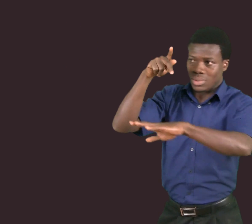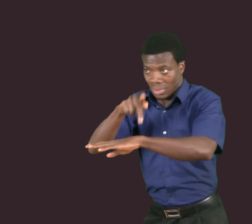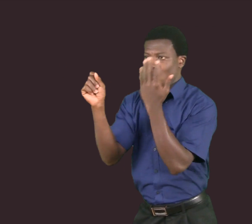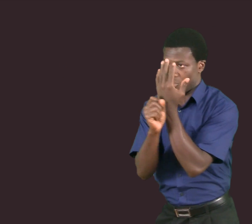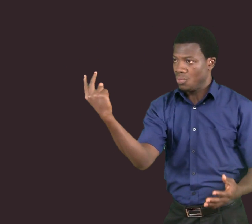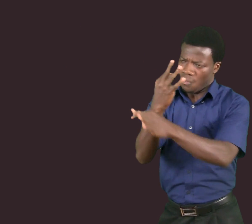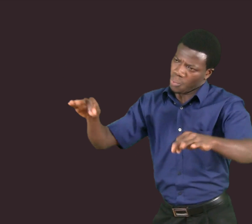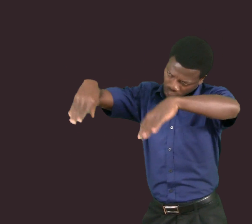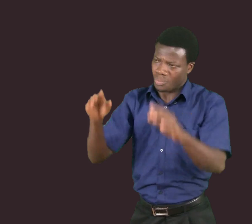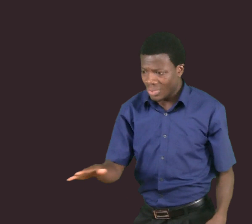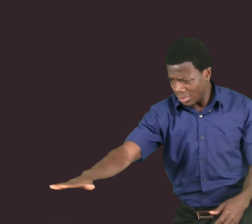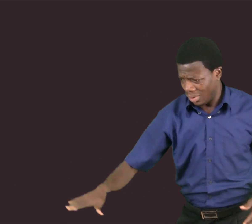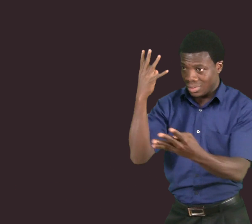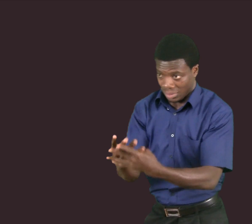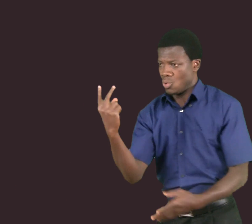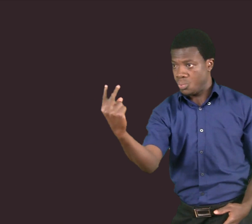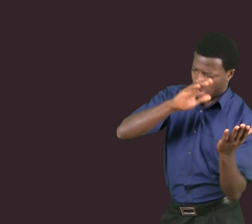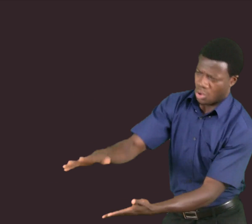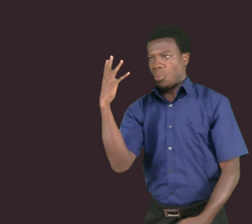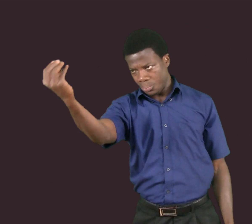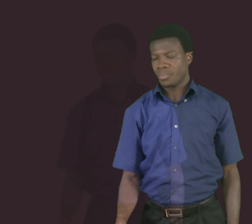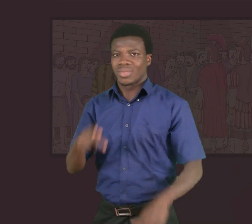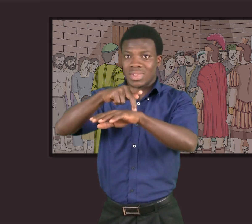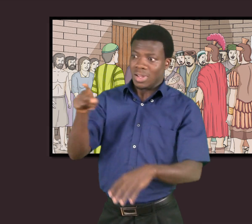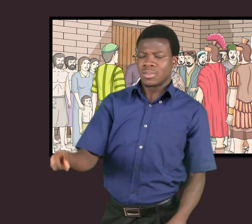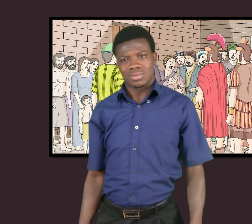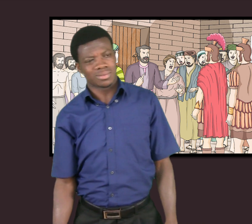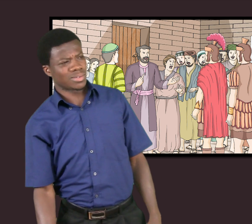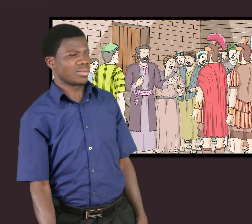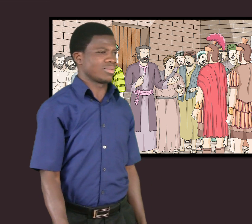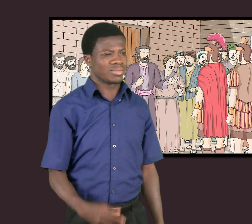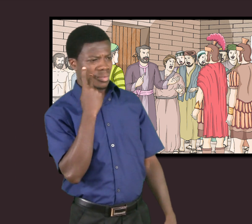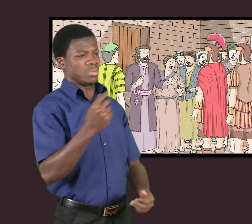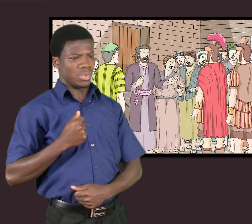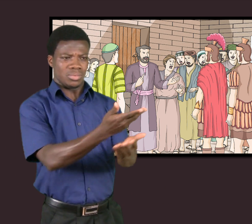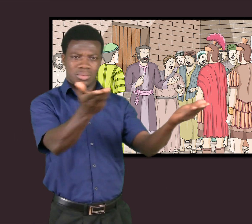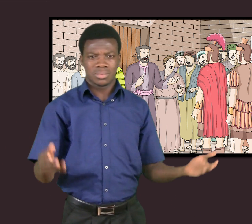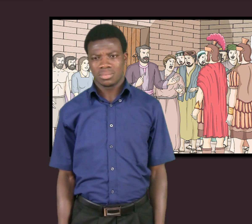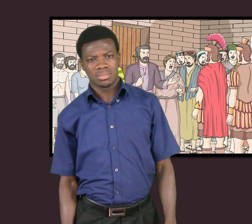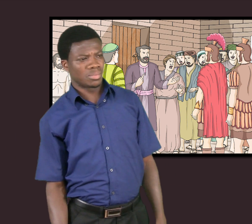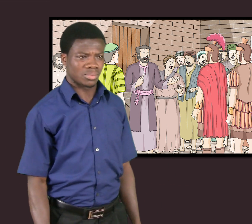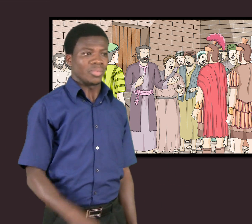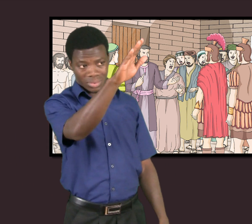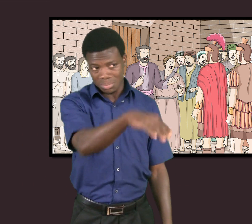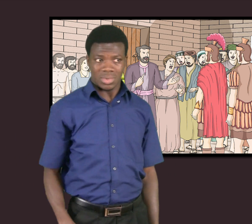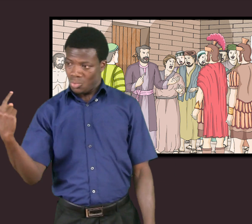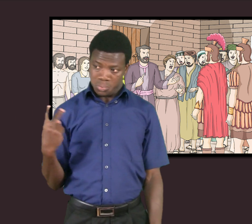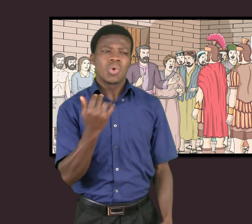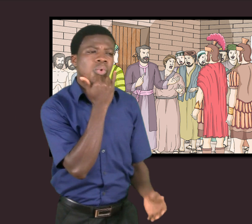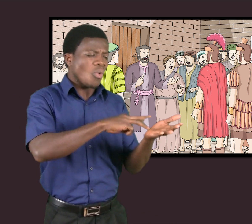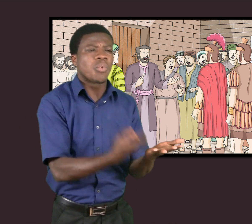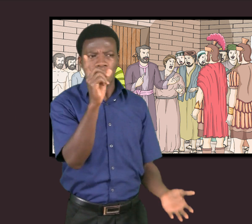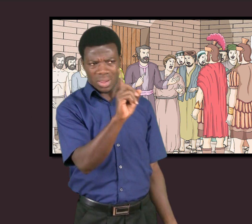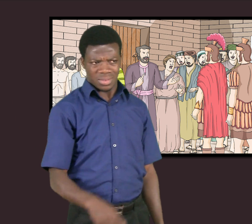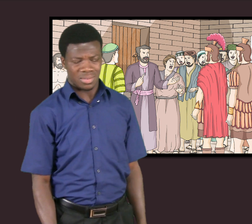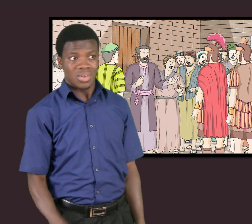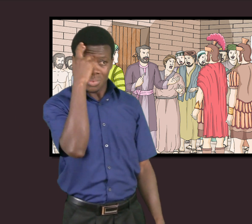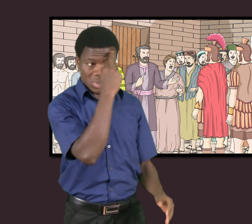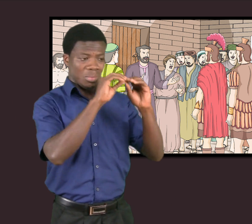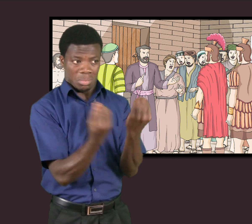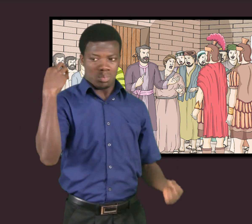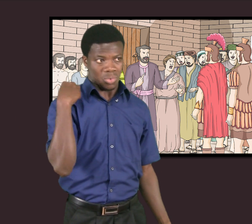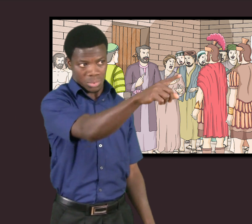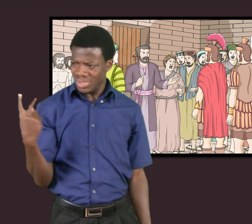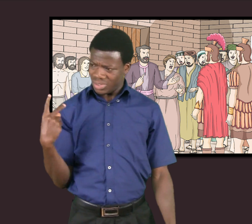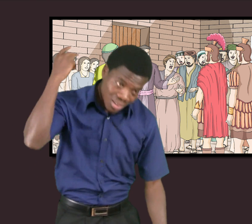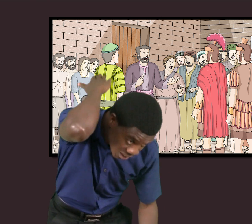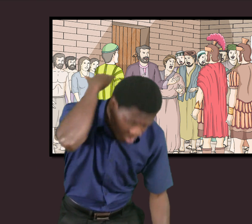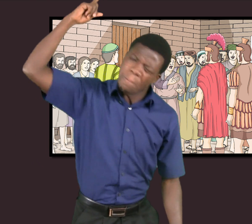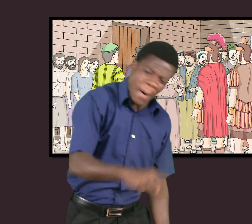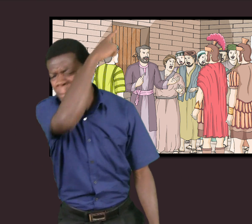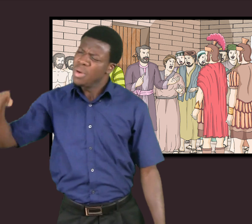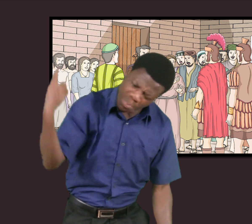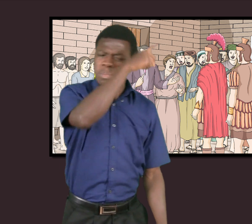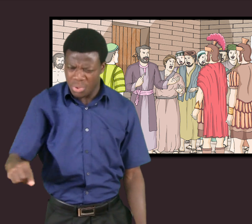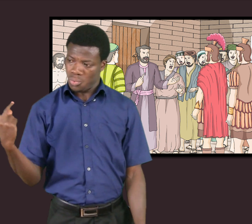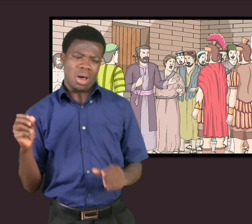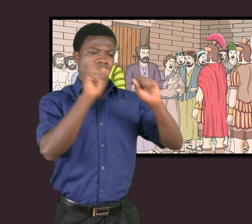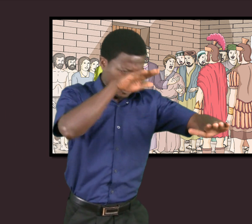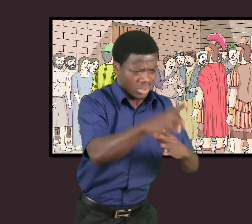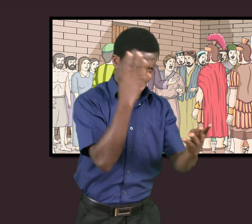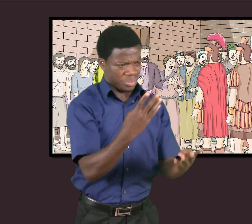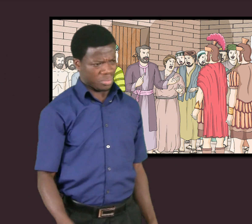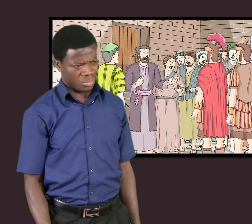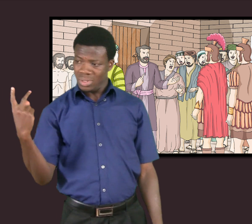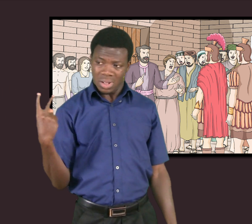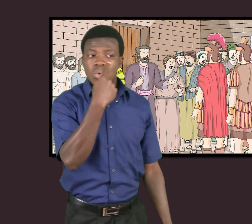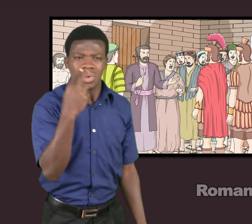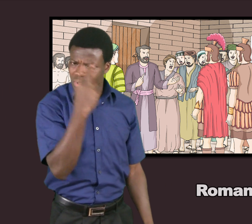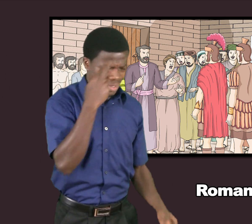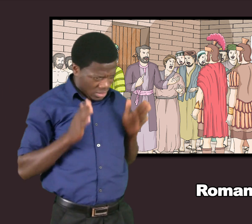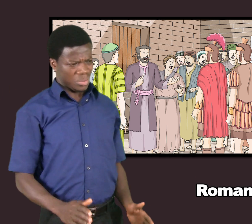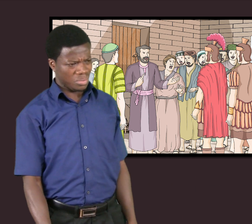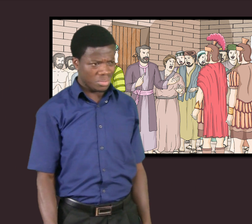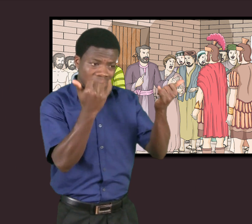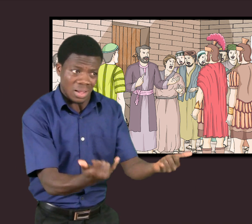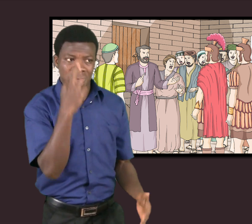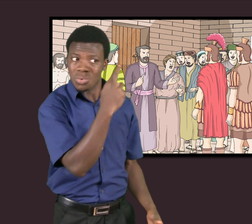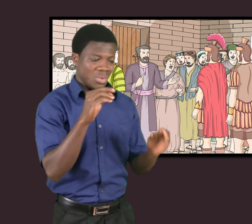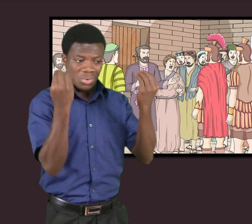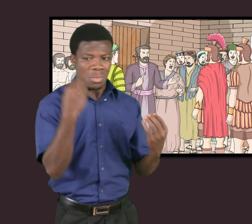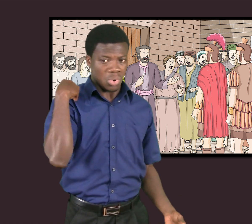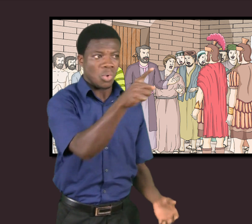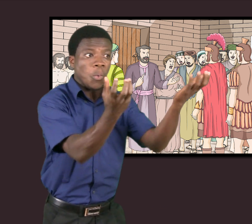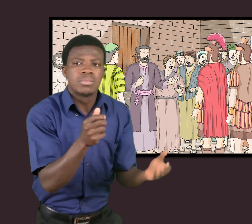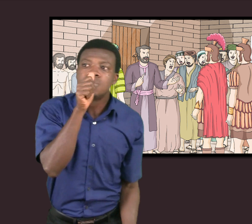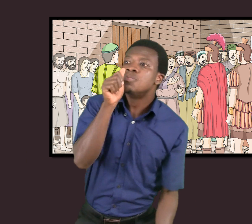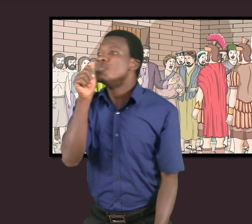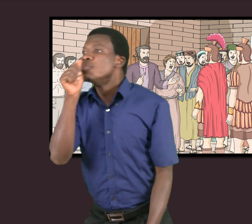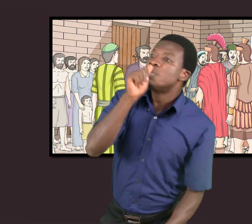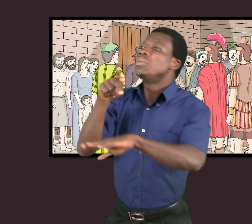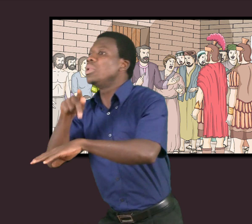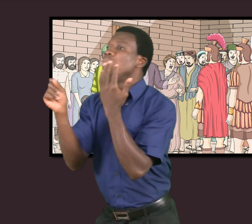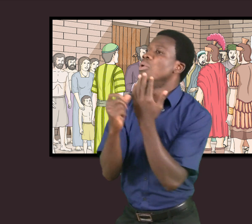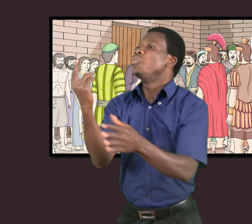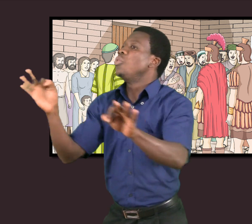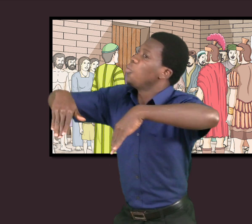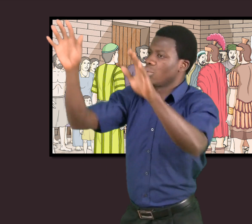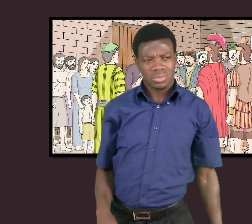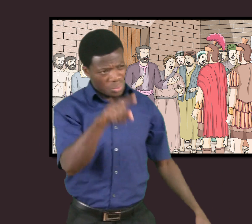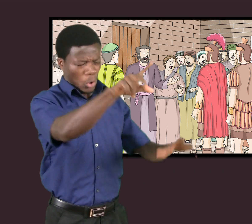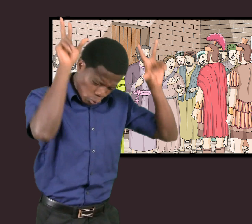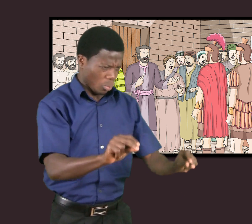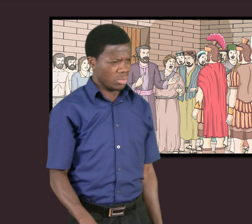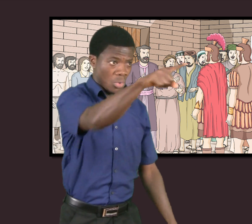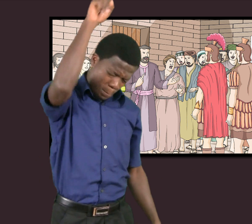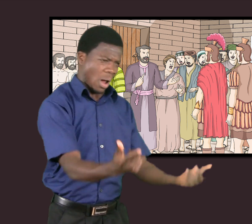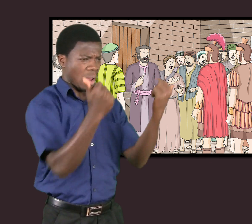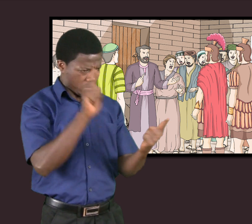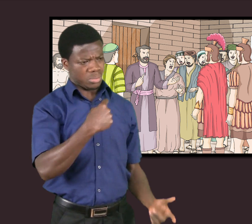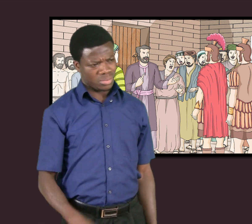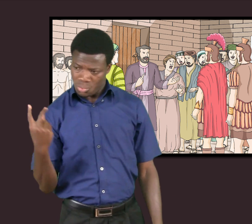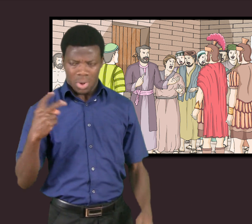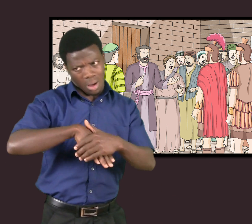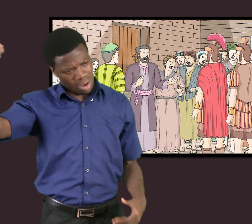But Paul said to the officers, “They beat us publicly without a trial and threw us into prison, even though we are Roman citizens. And now do they want to send us away secretly?